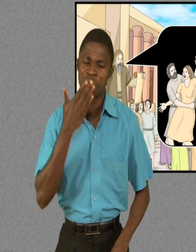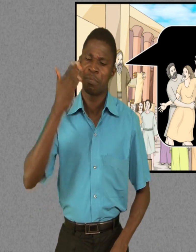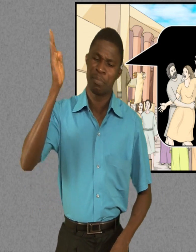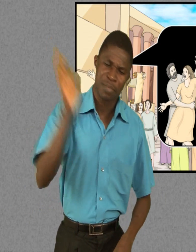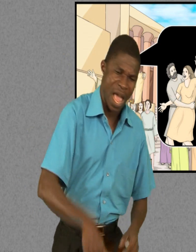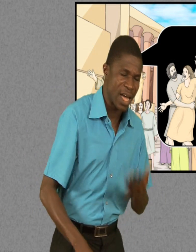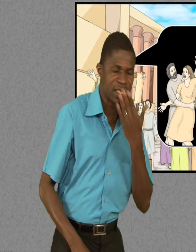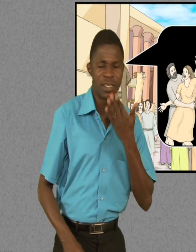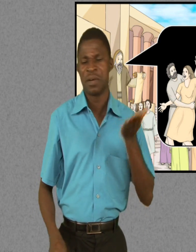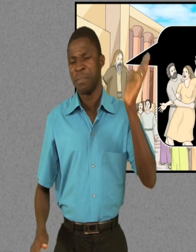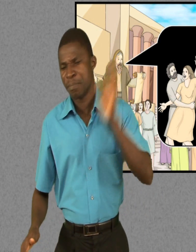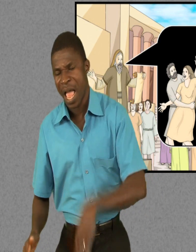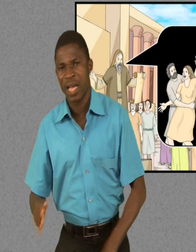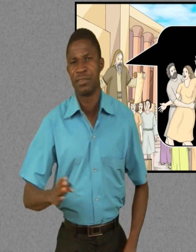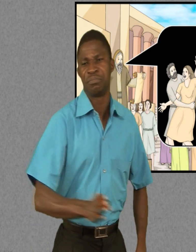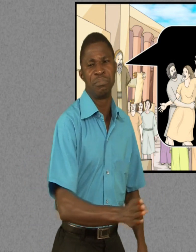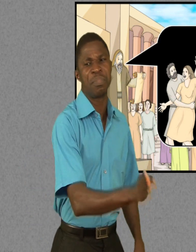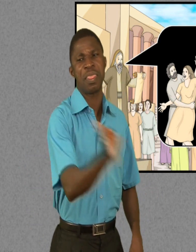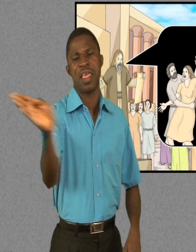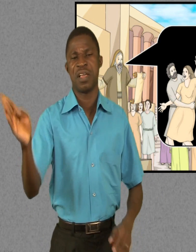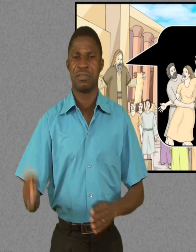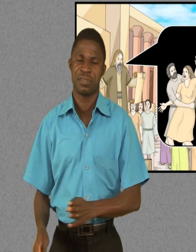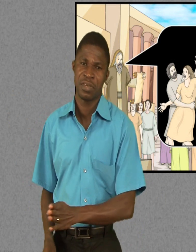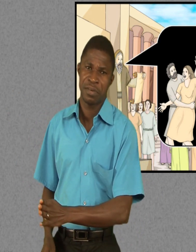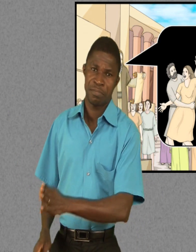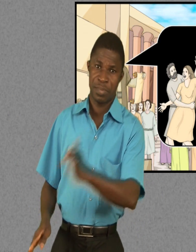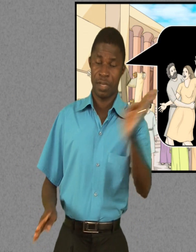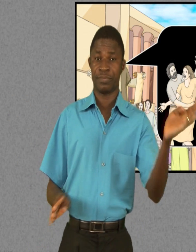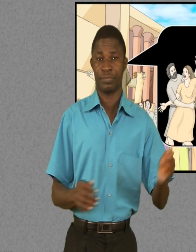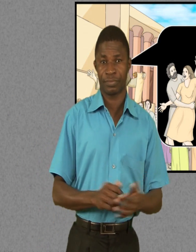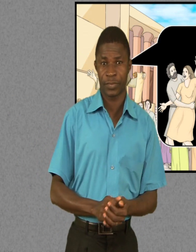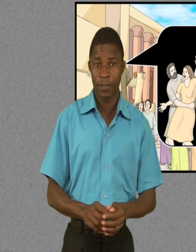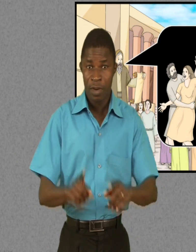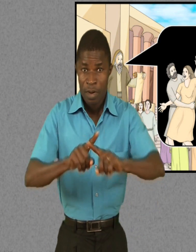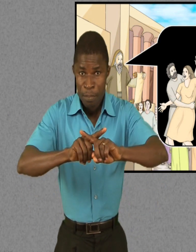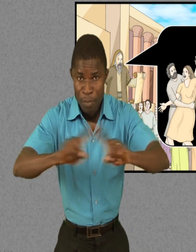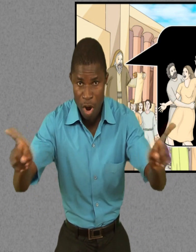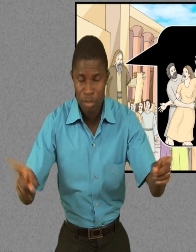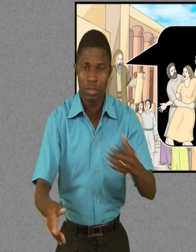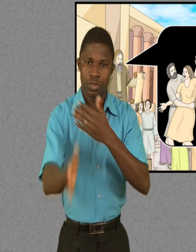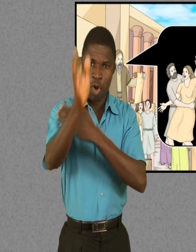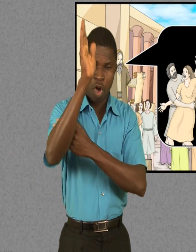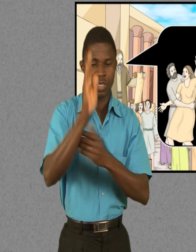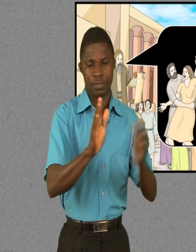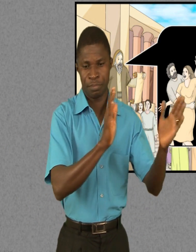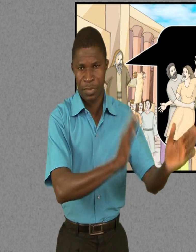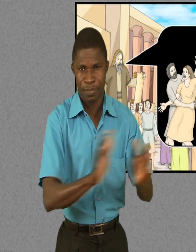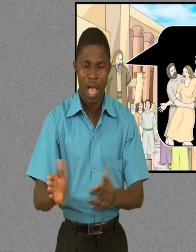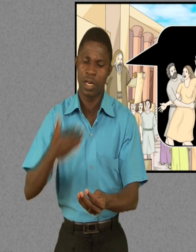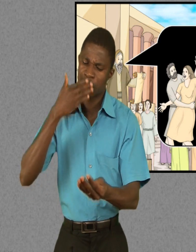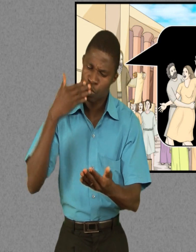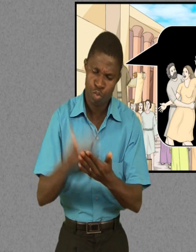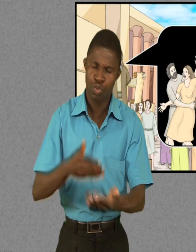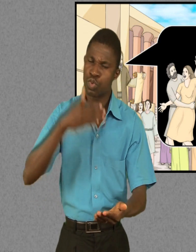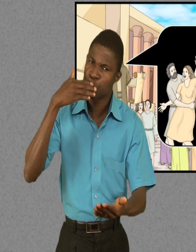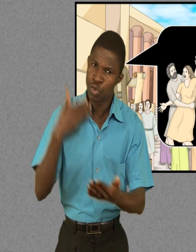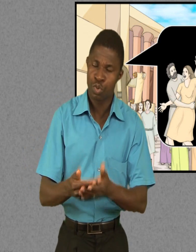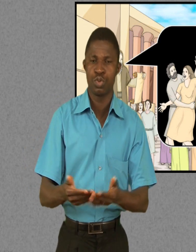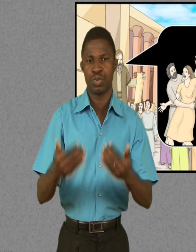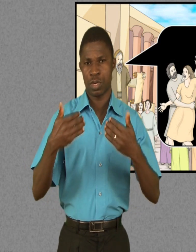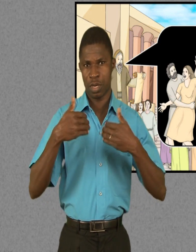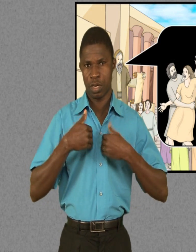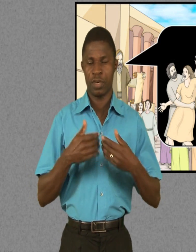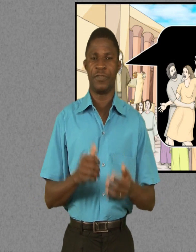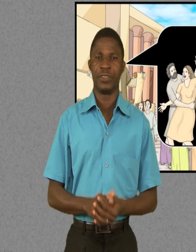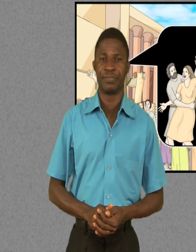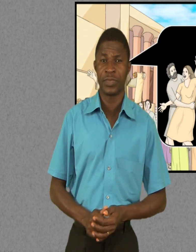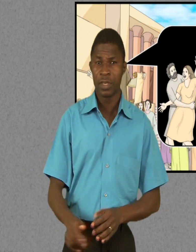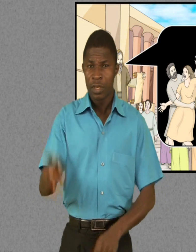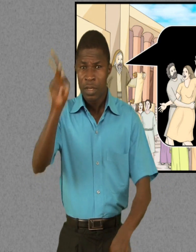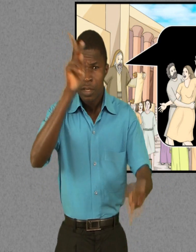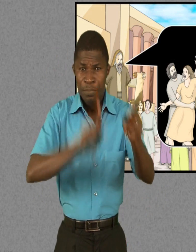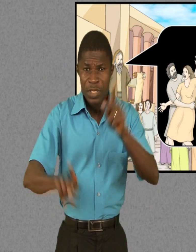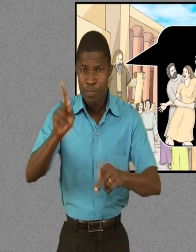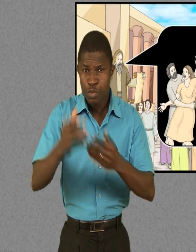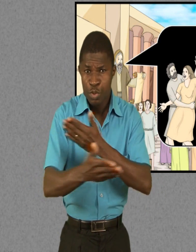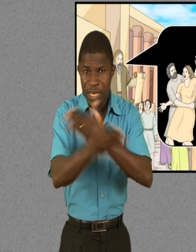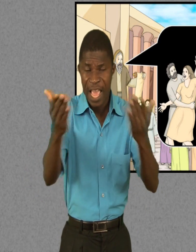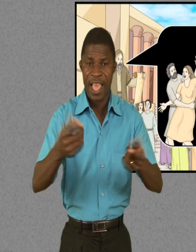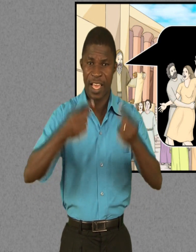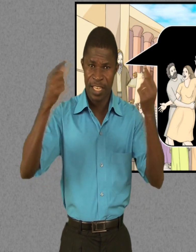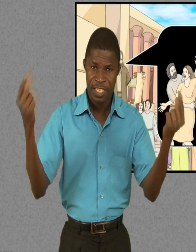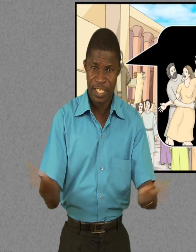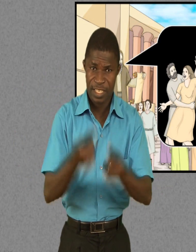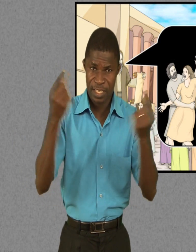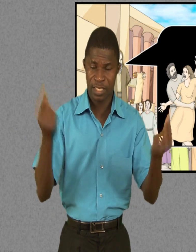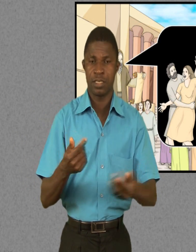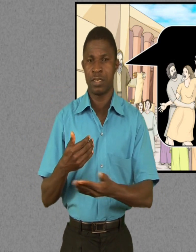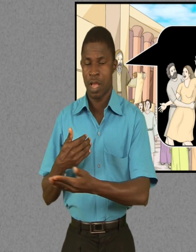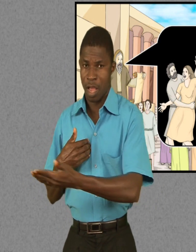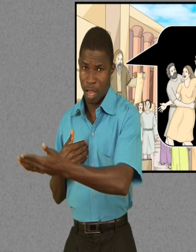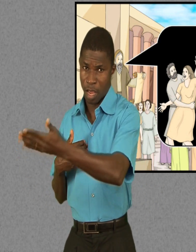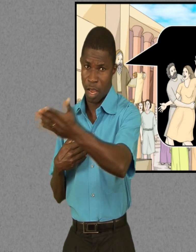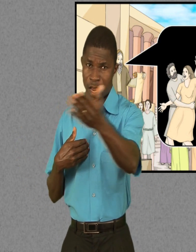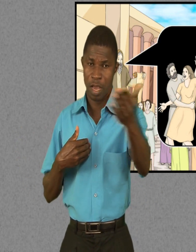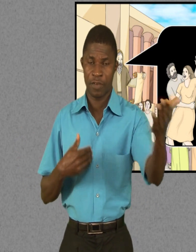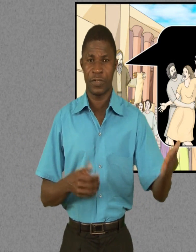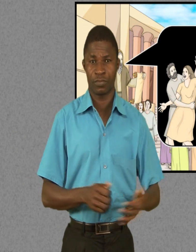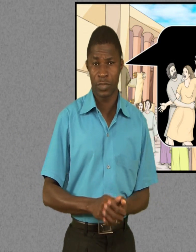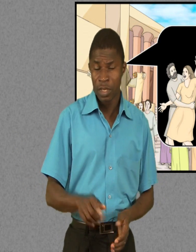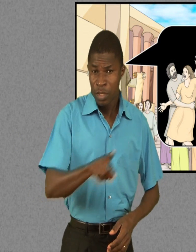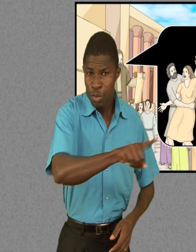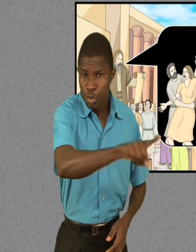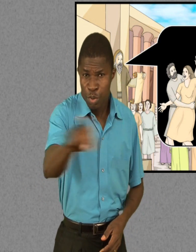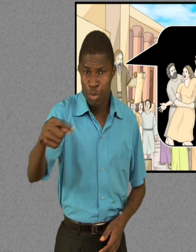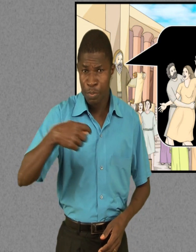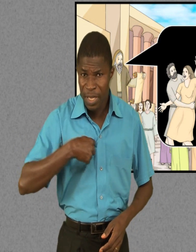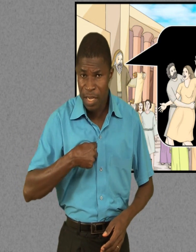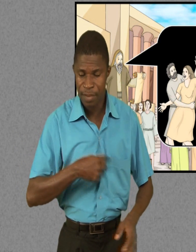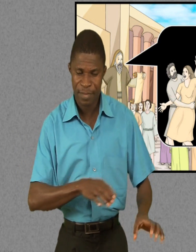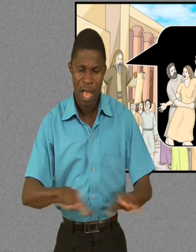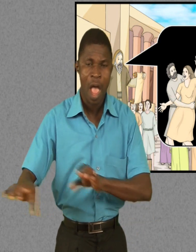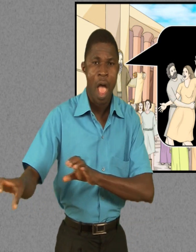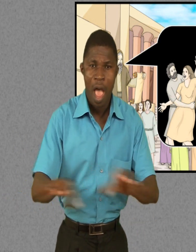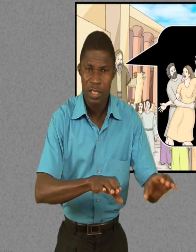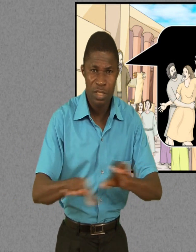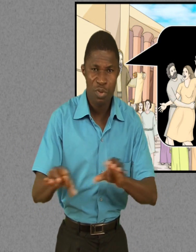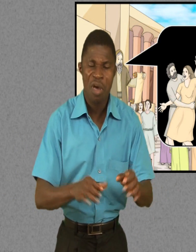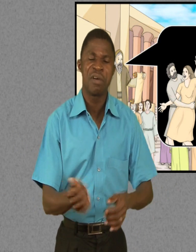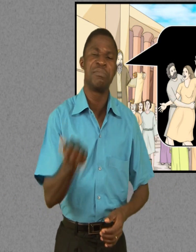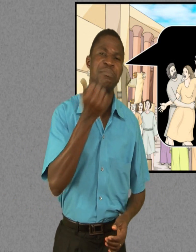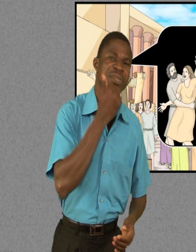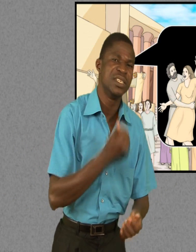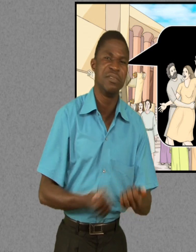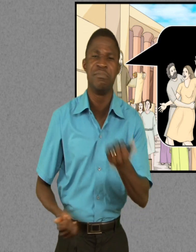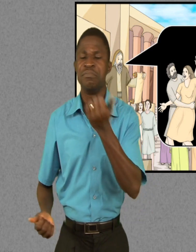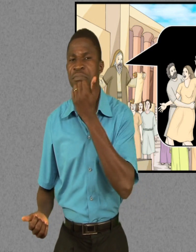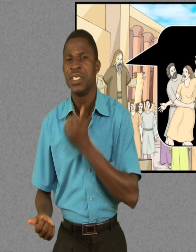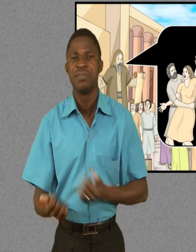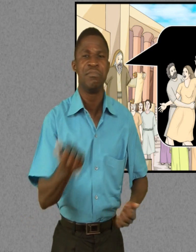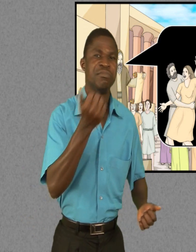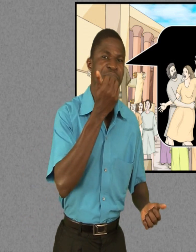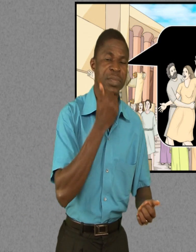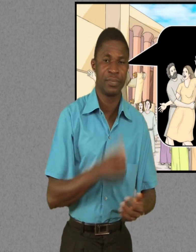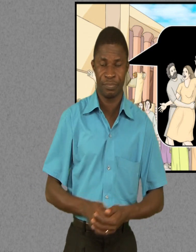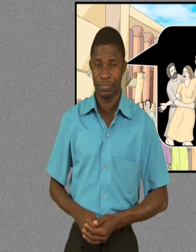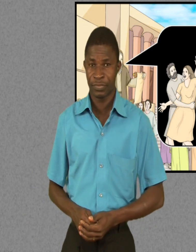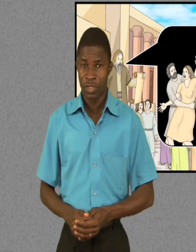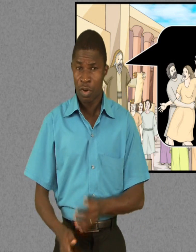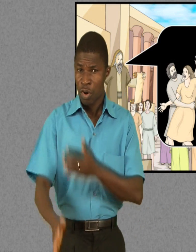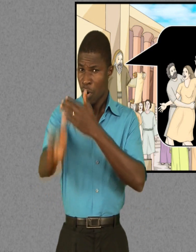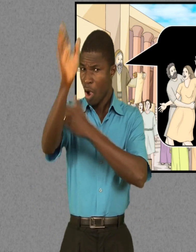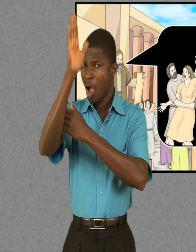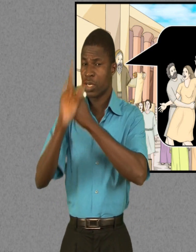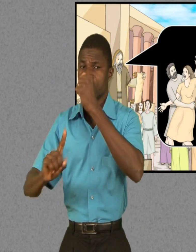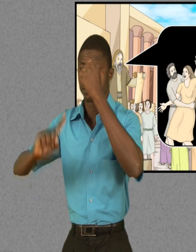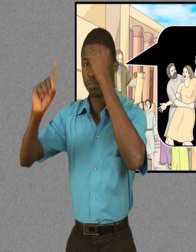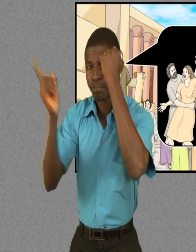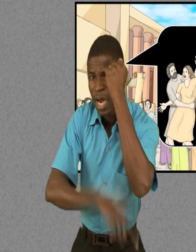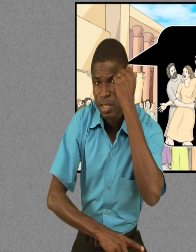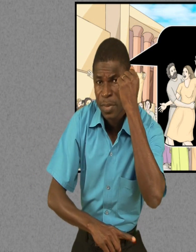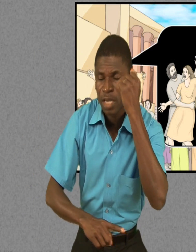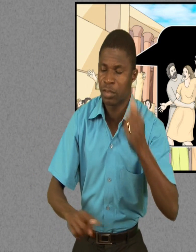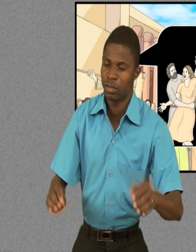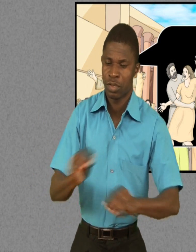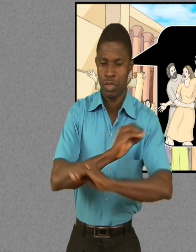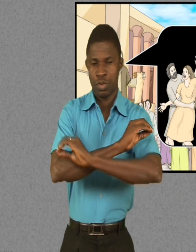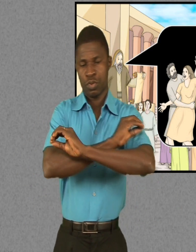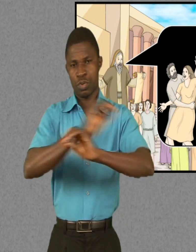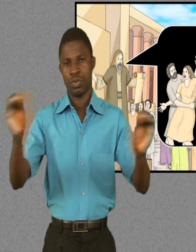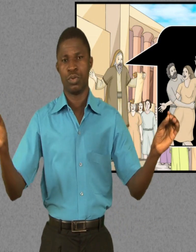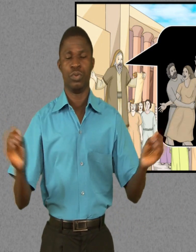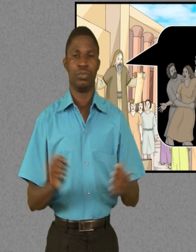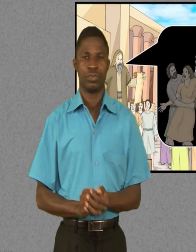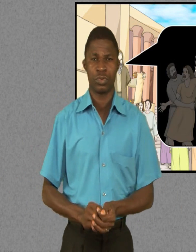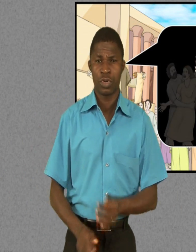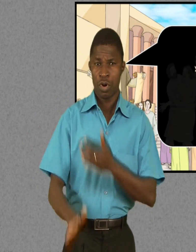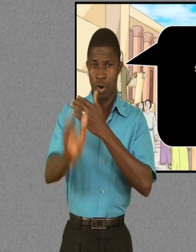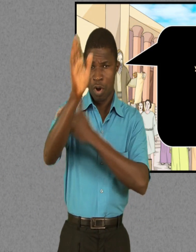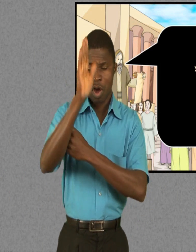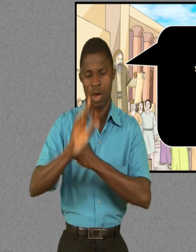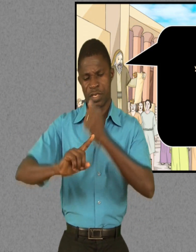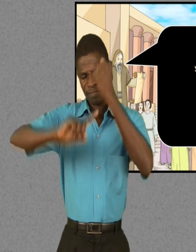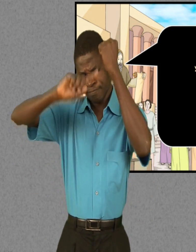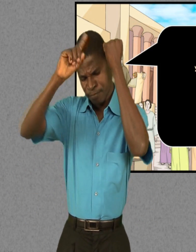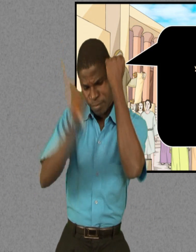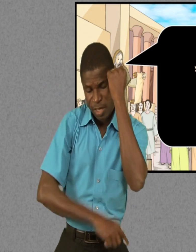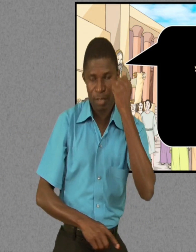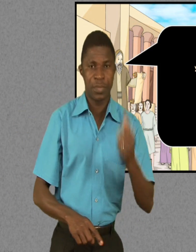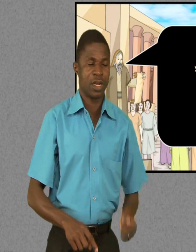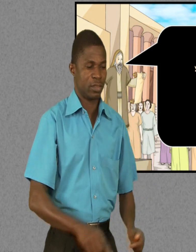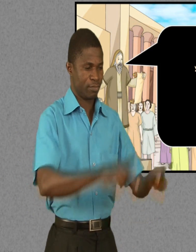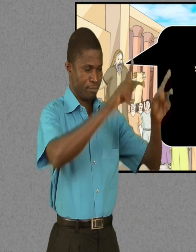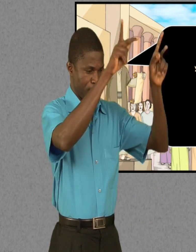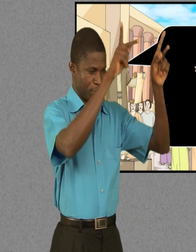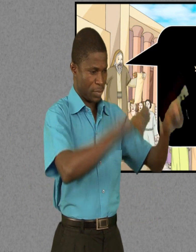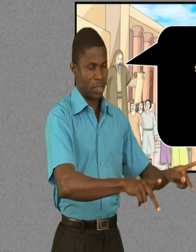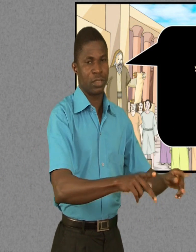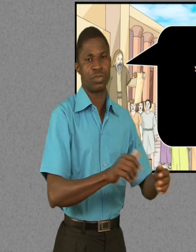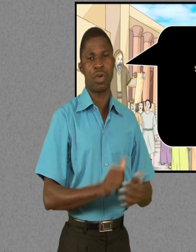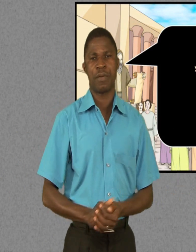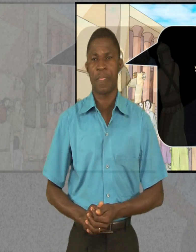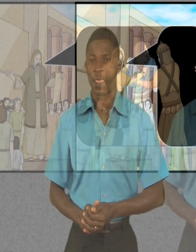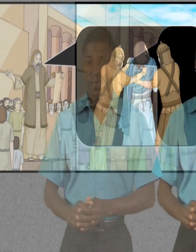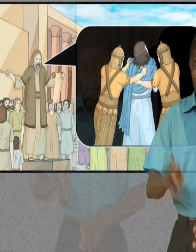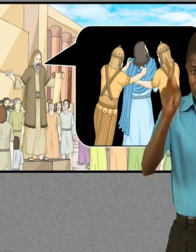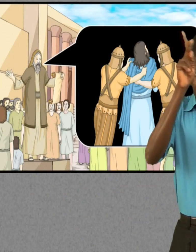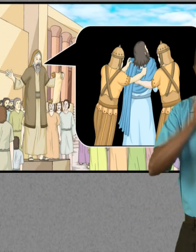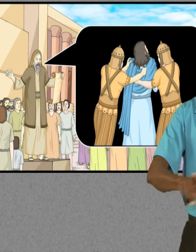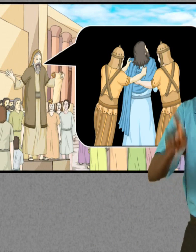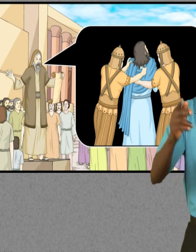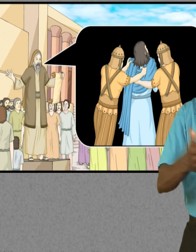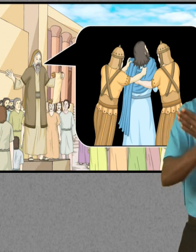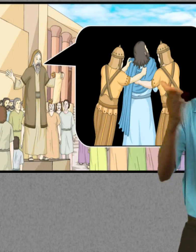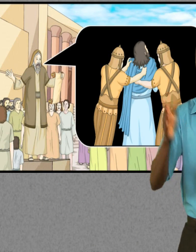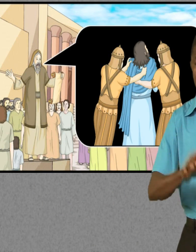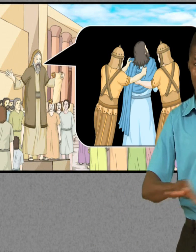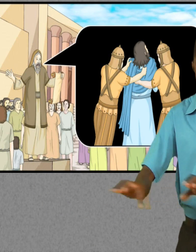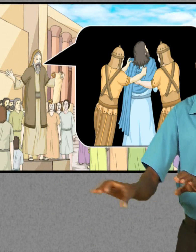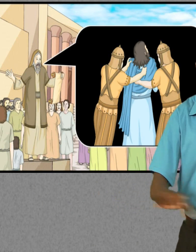and the LORD has laid upon Him the iniquity of us all.